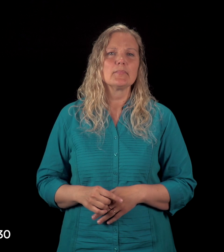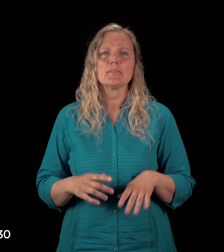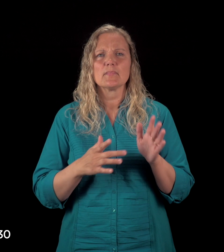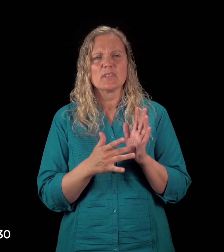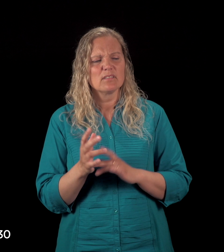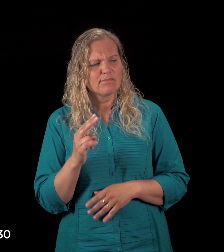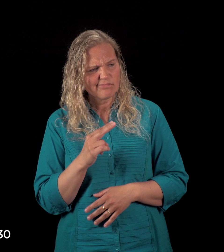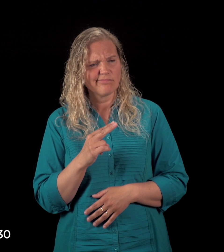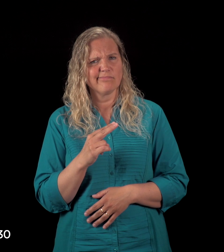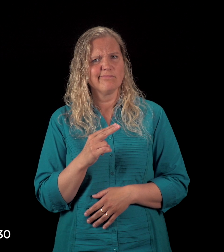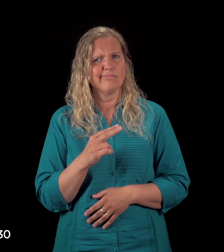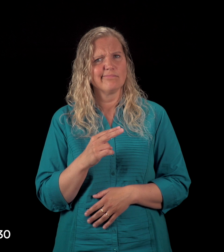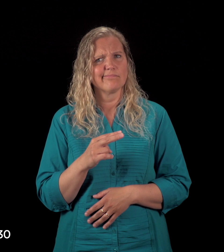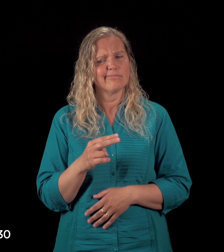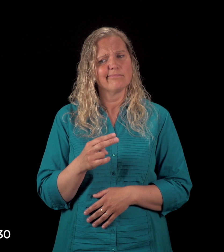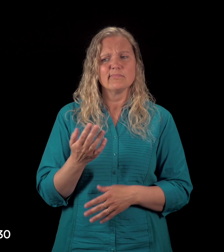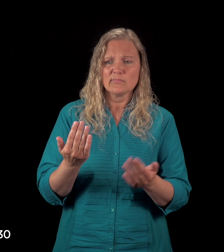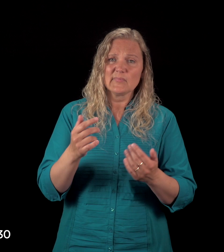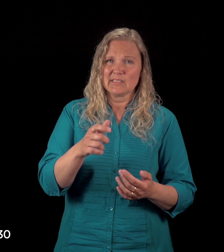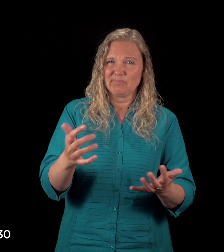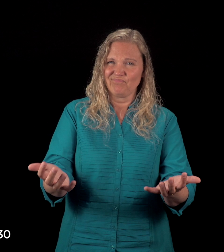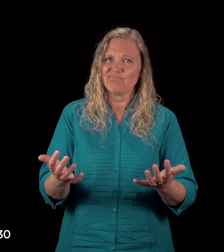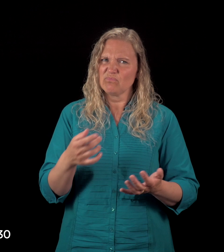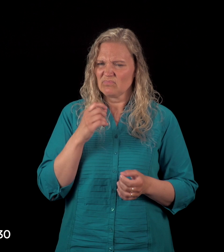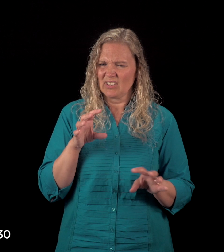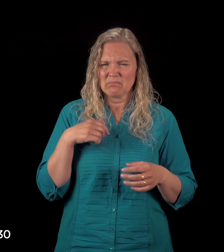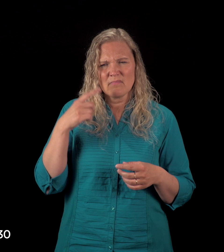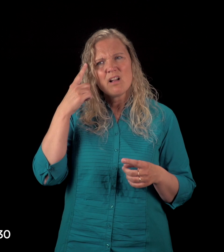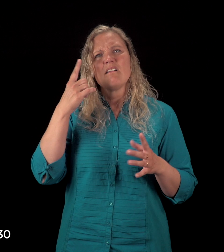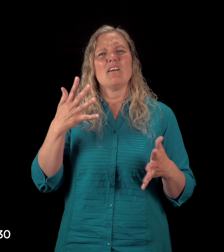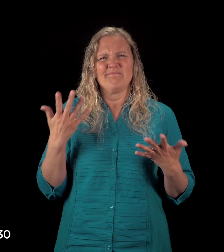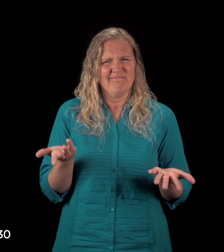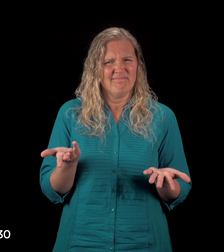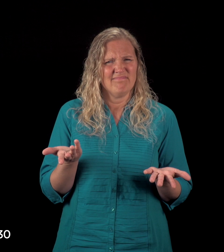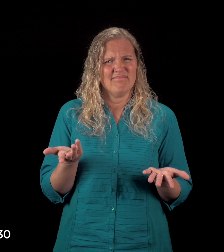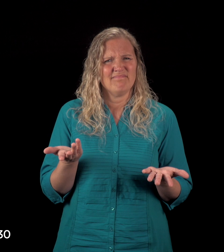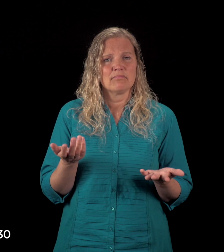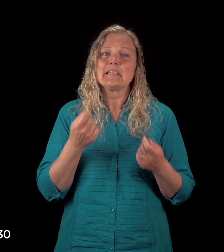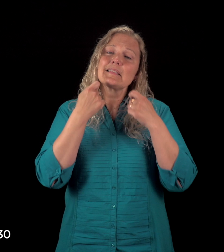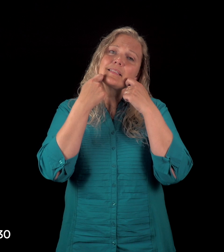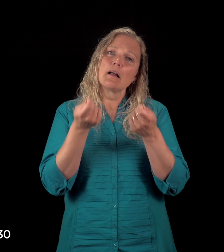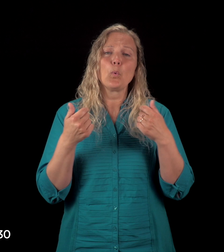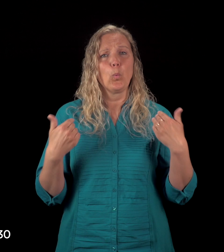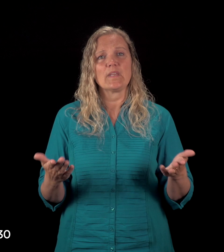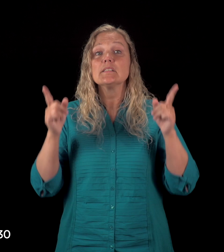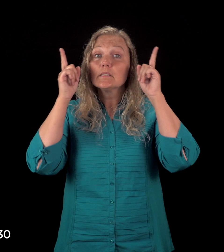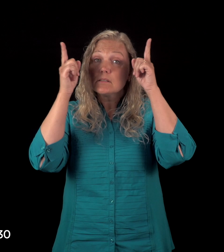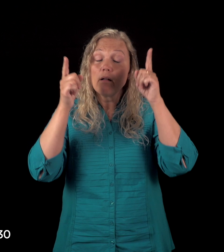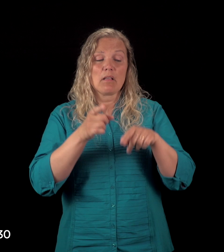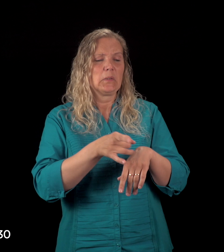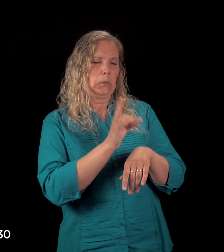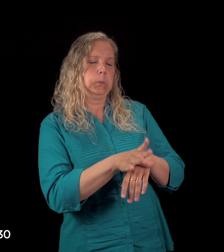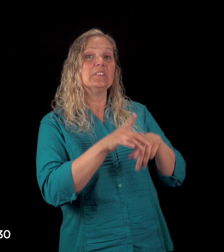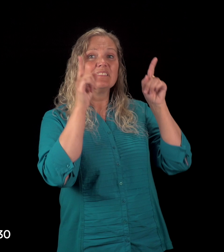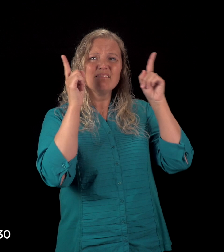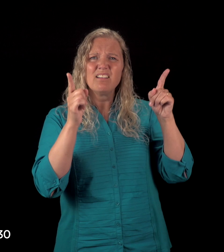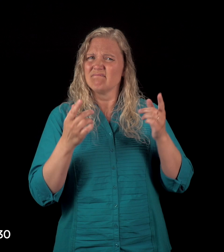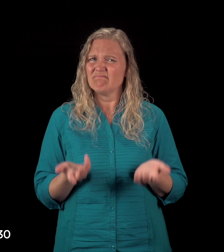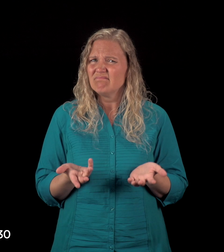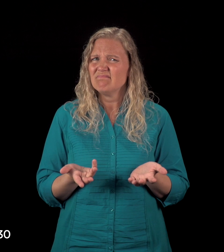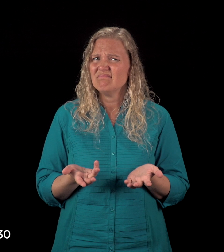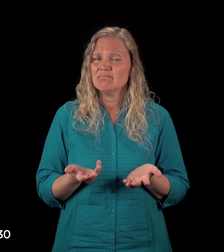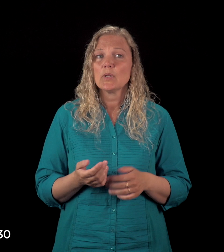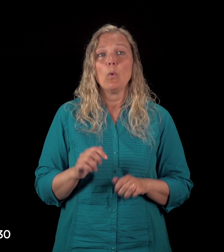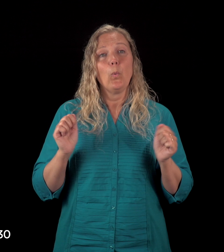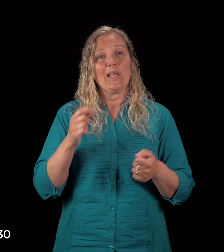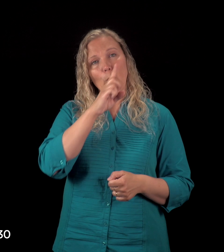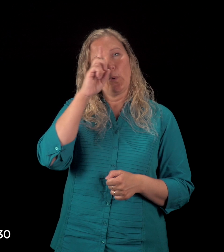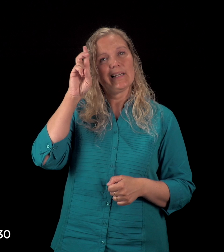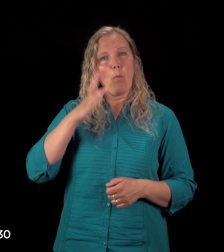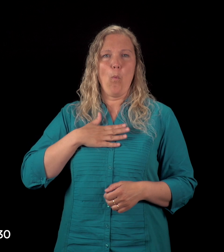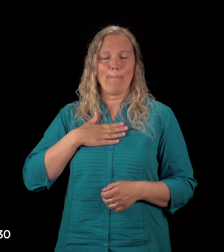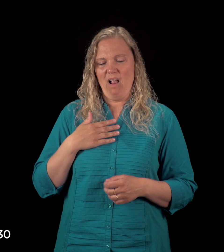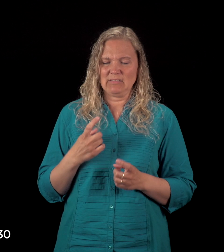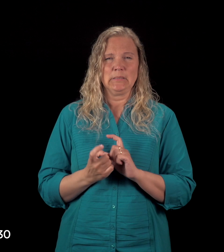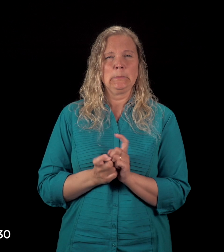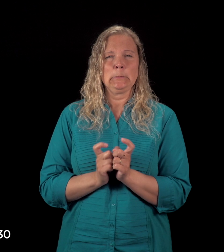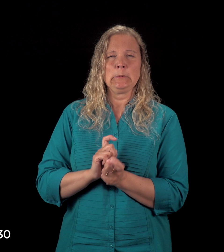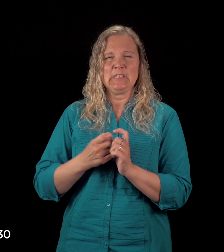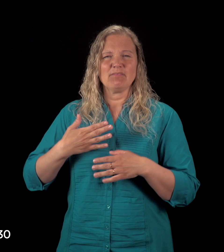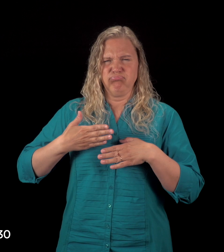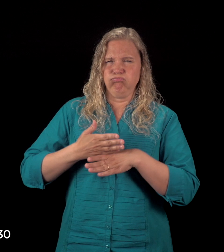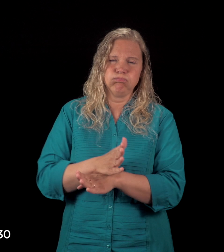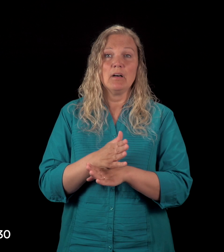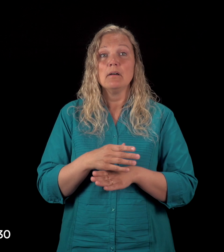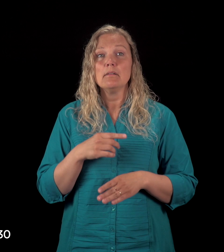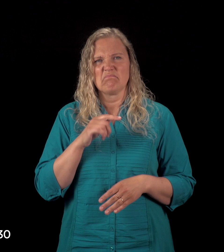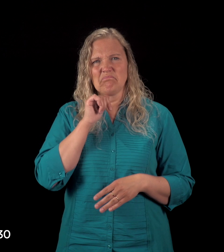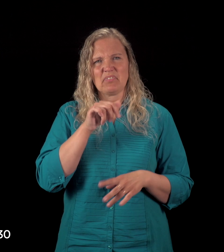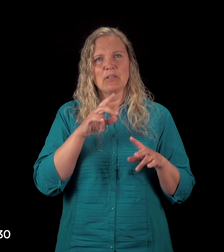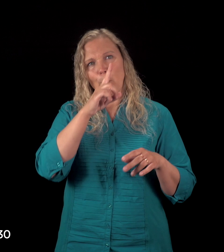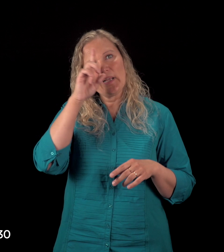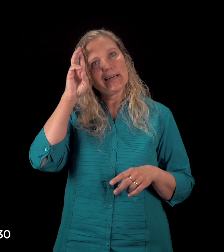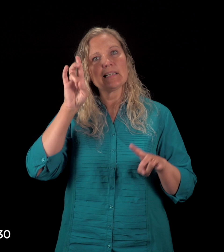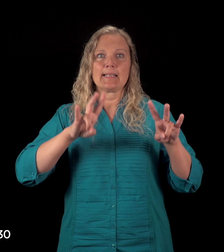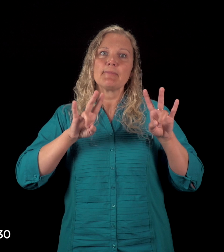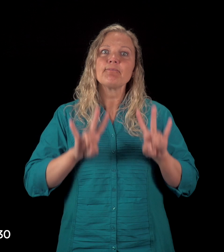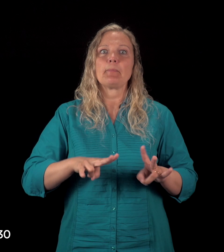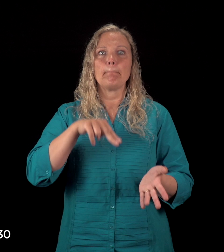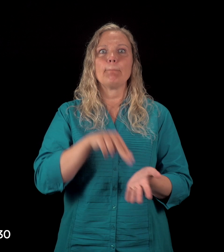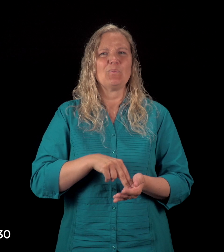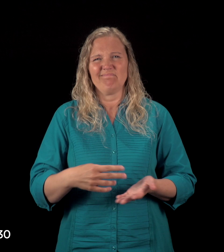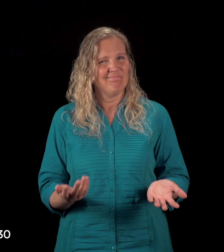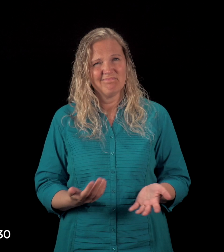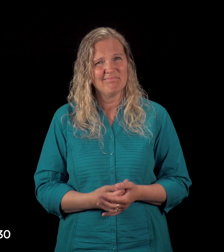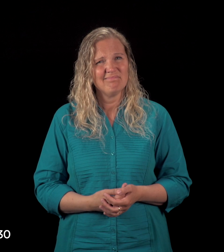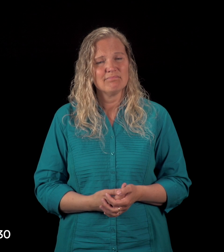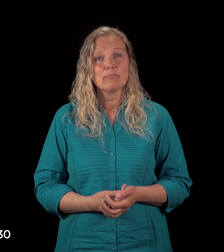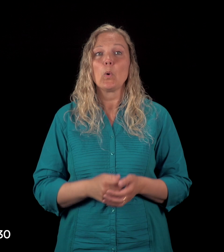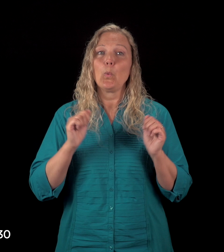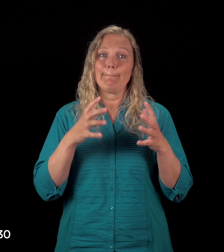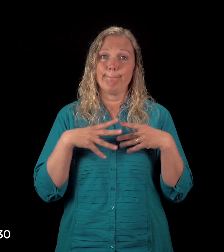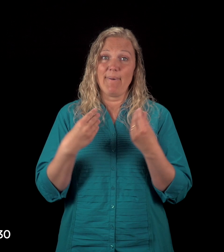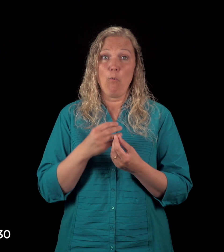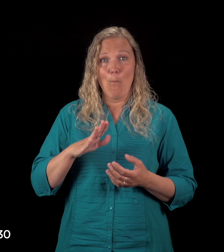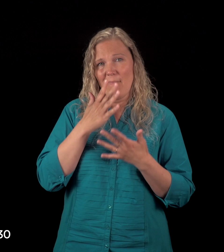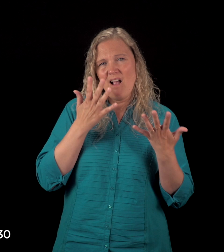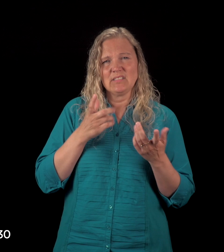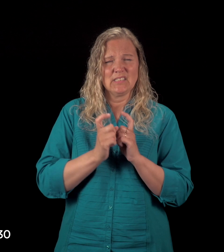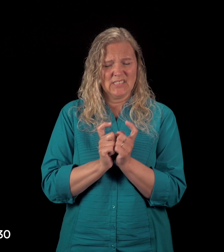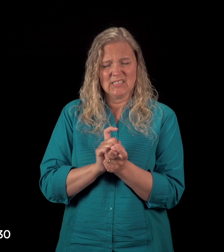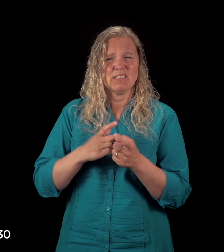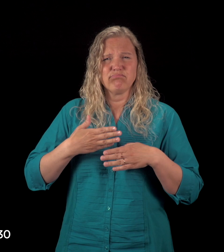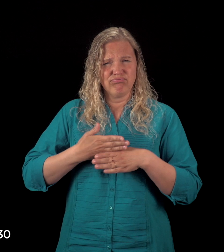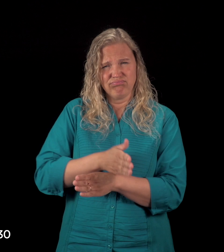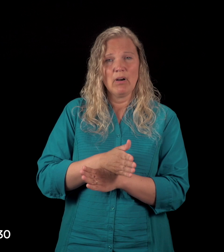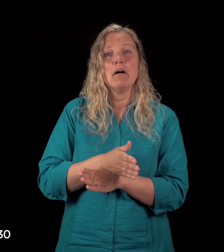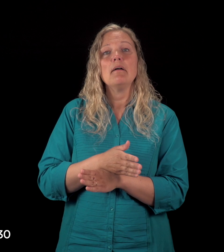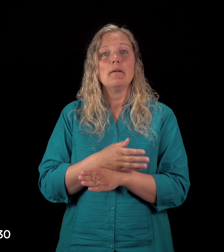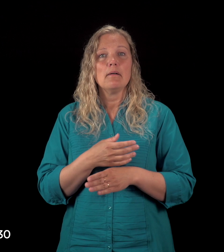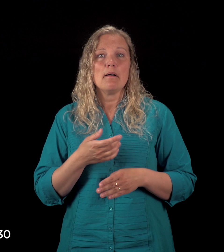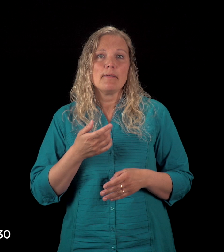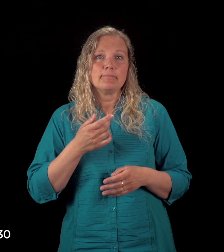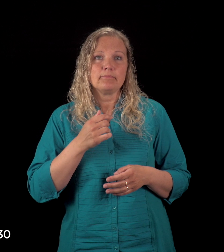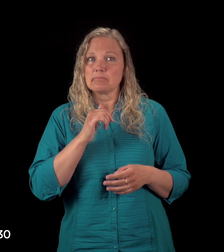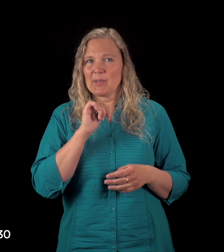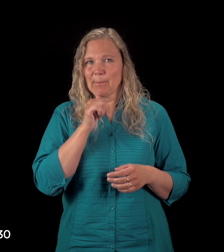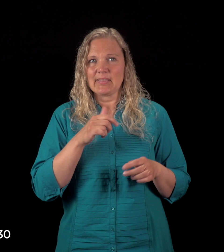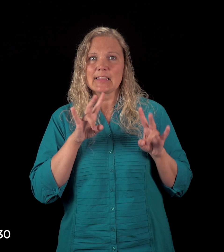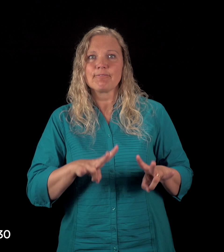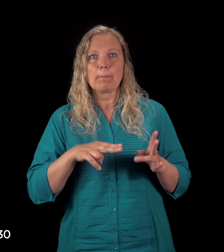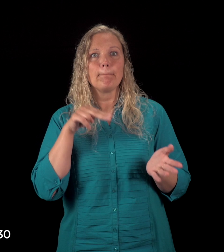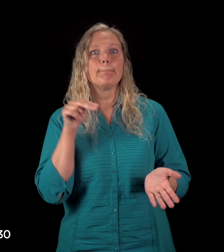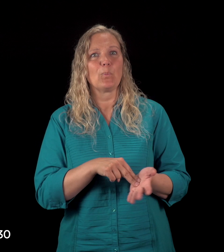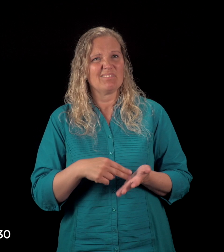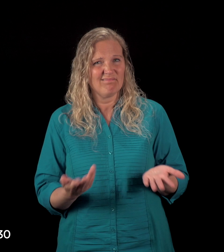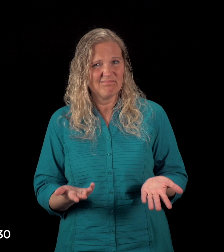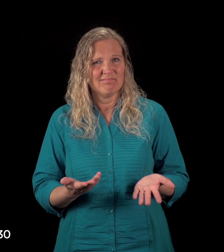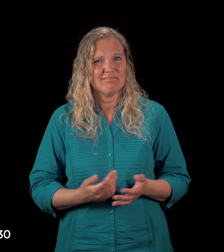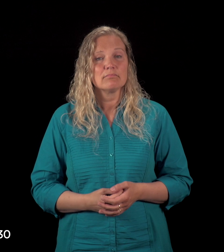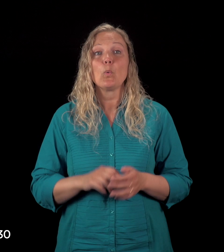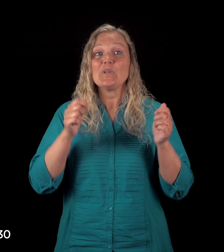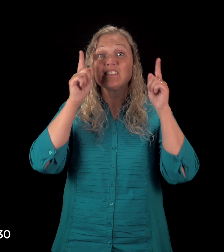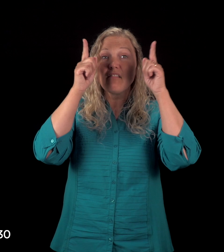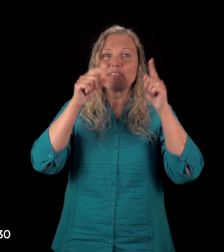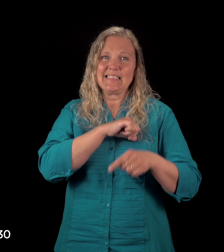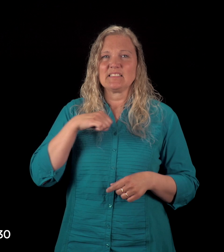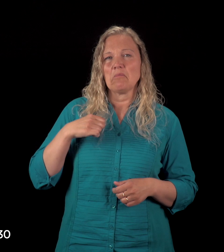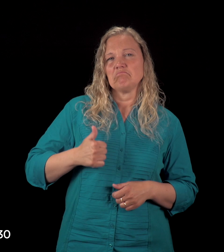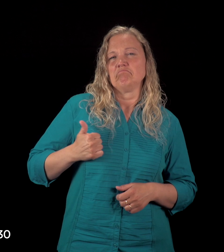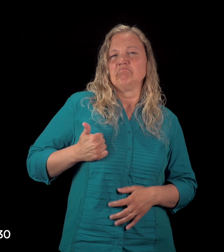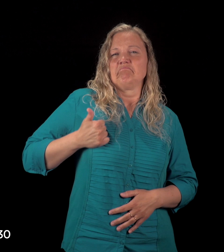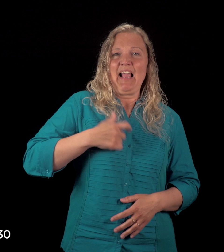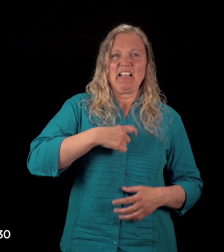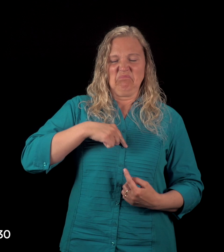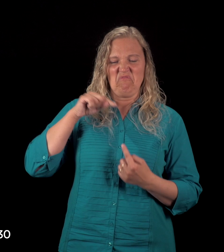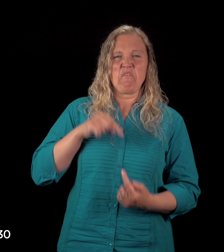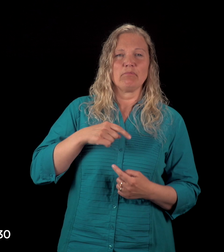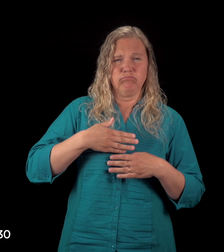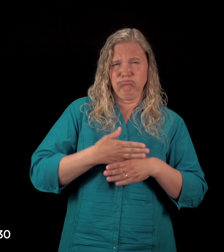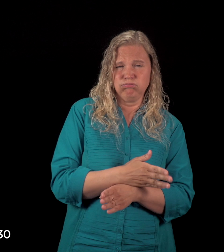So Jesus called them together and began to speak to them in parables: “How can Satan drive out Satan? If a kingdom is divided against itself, it cannot stand. If a house is divided against itself, it cannot stand.